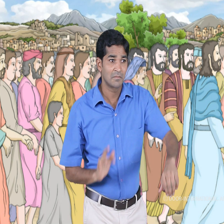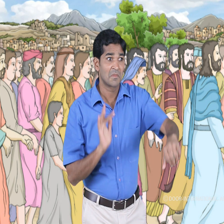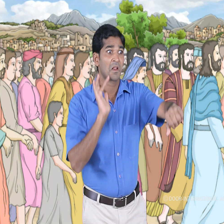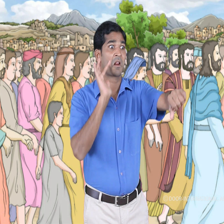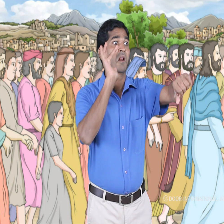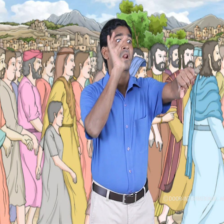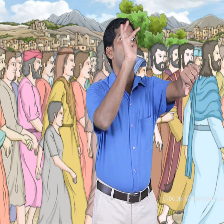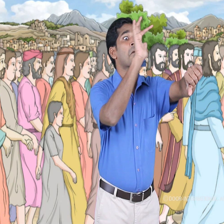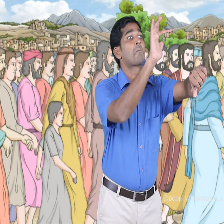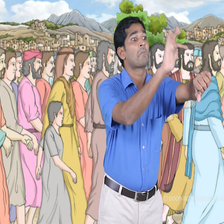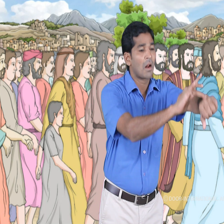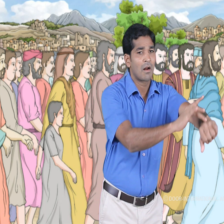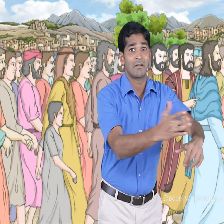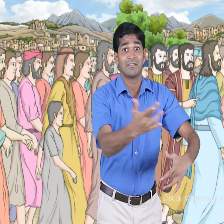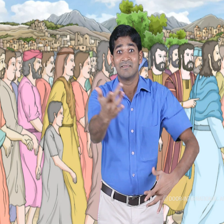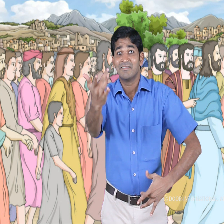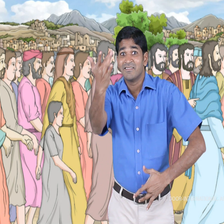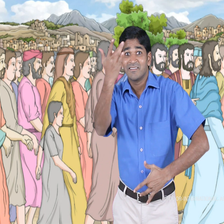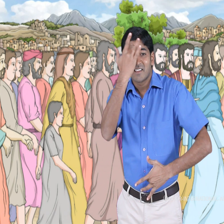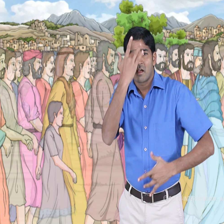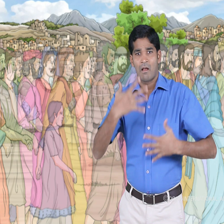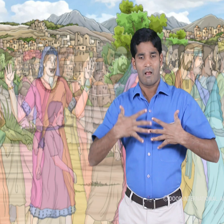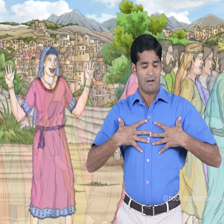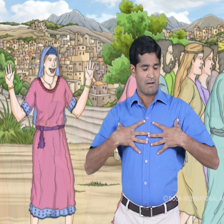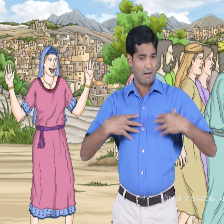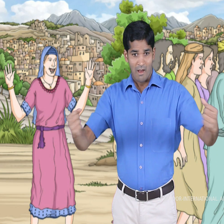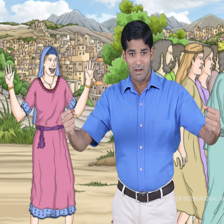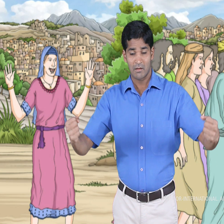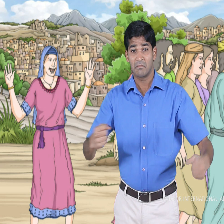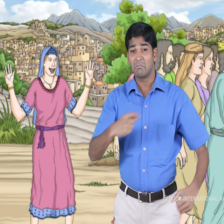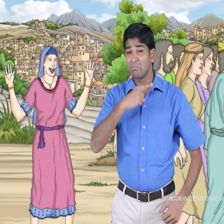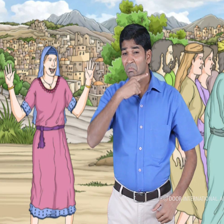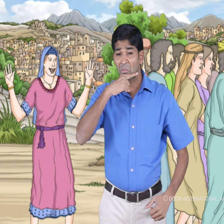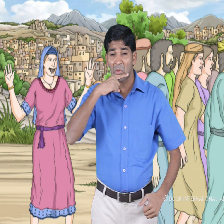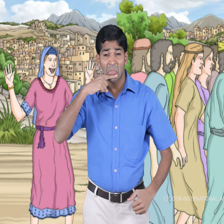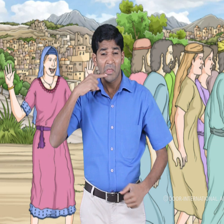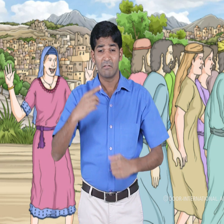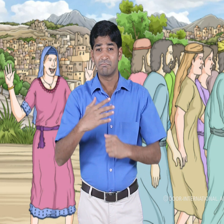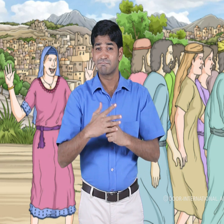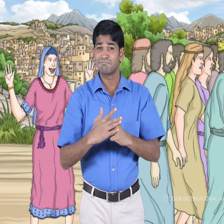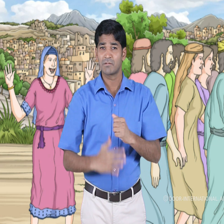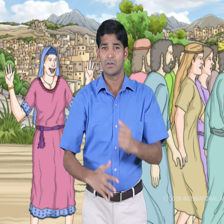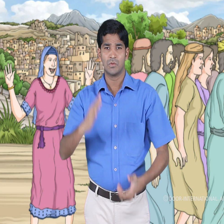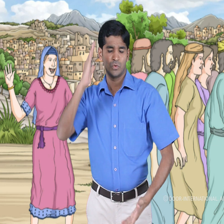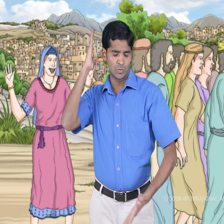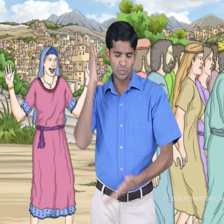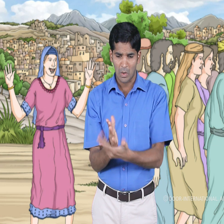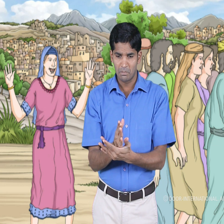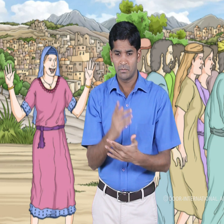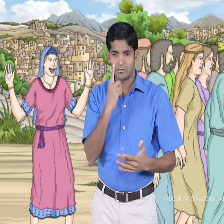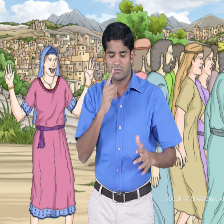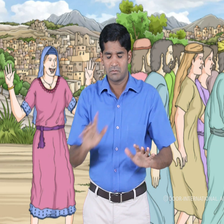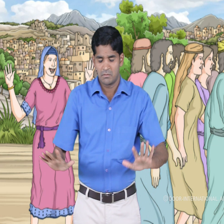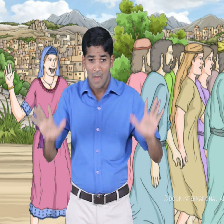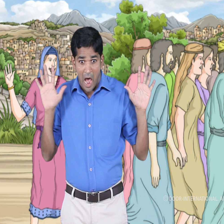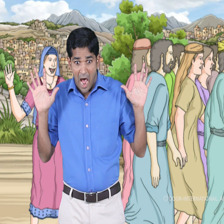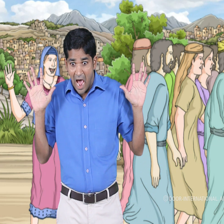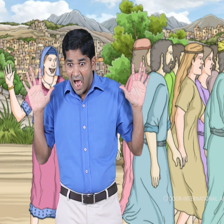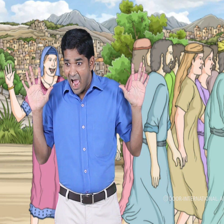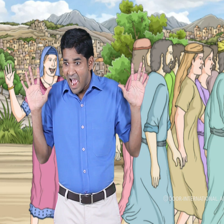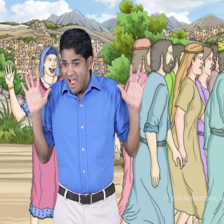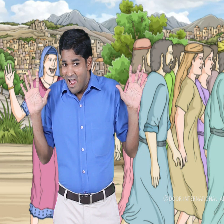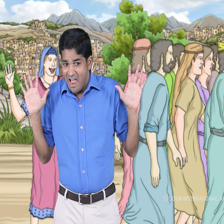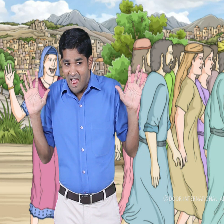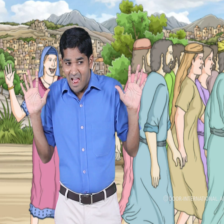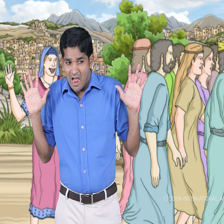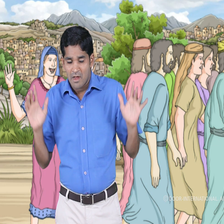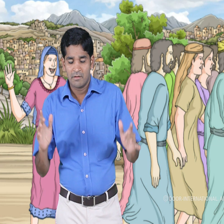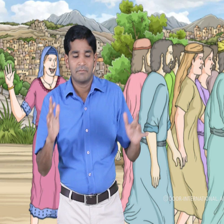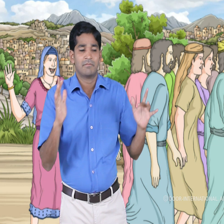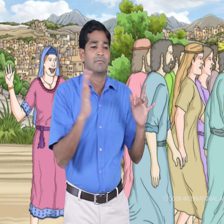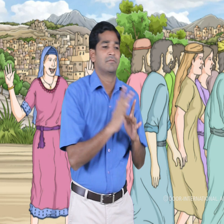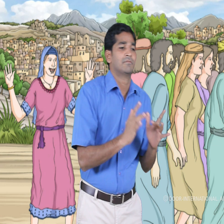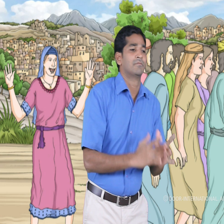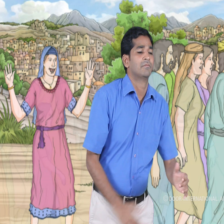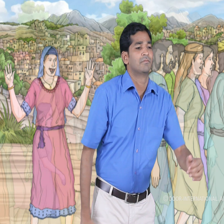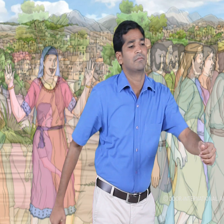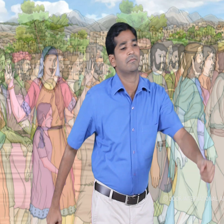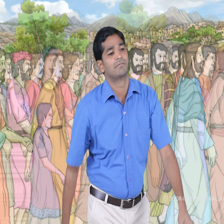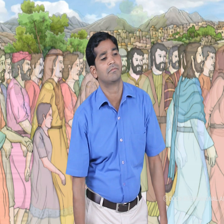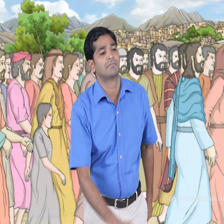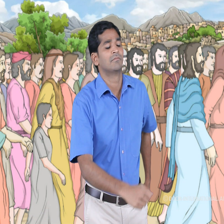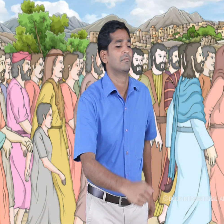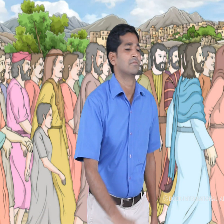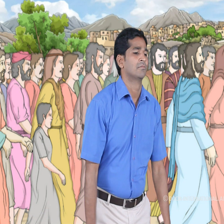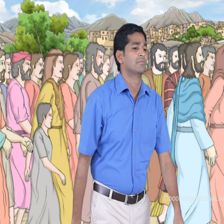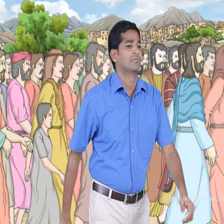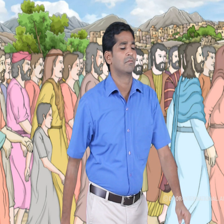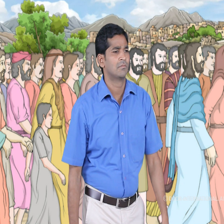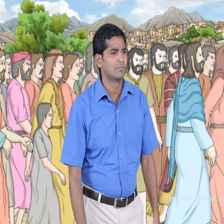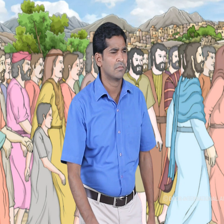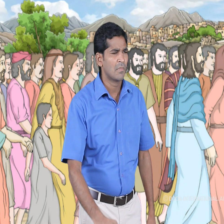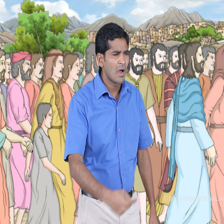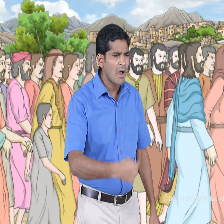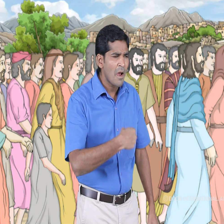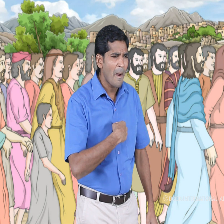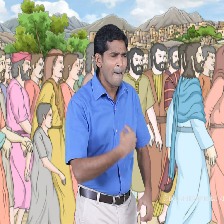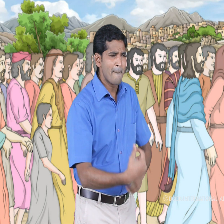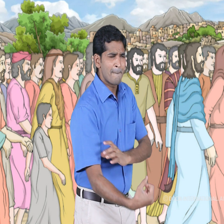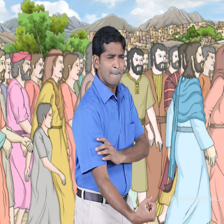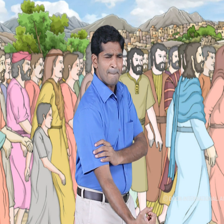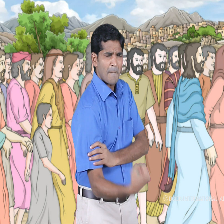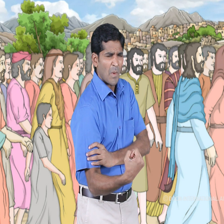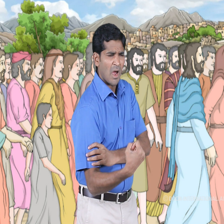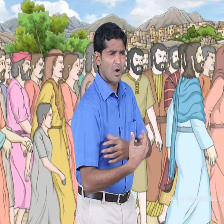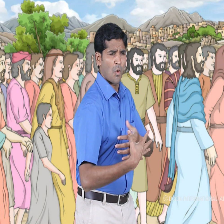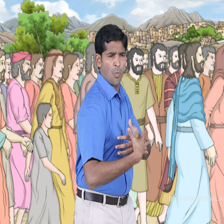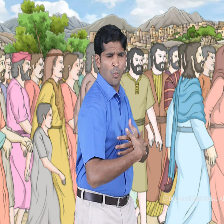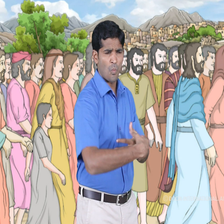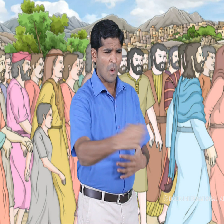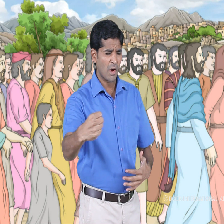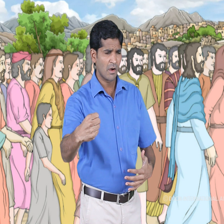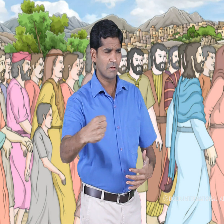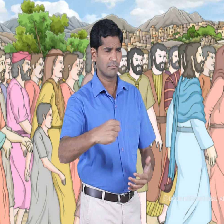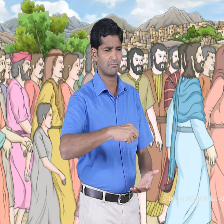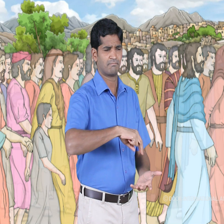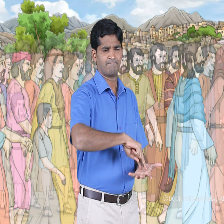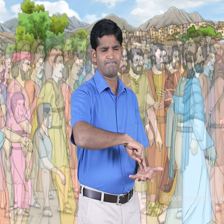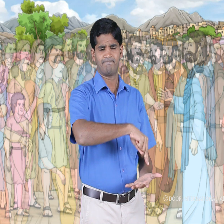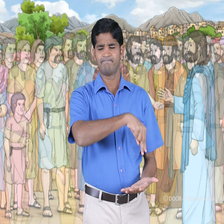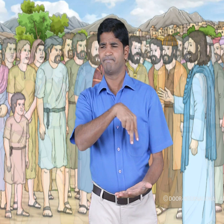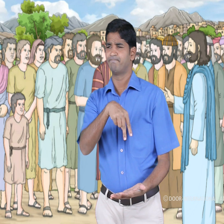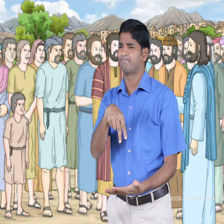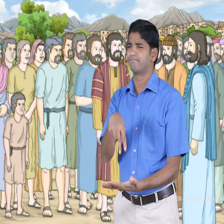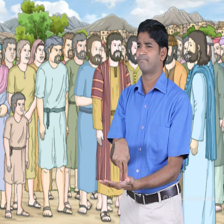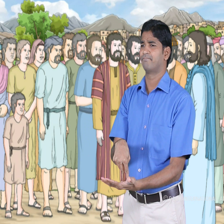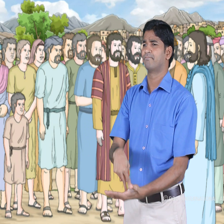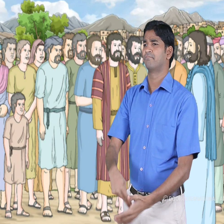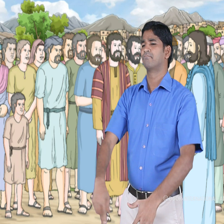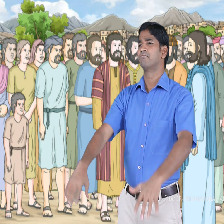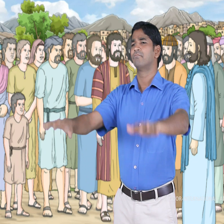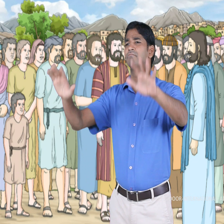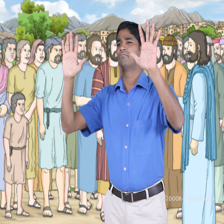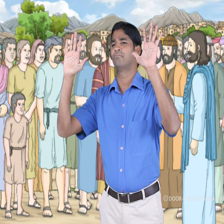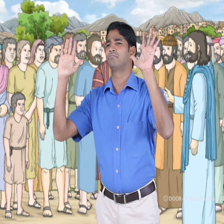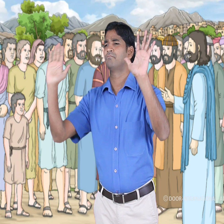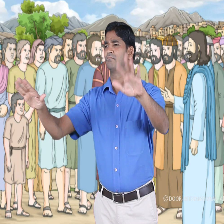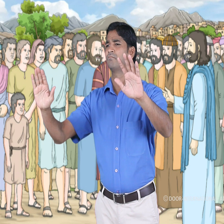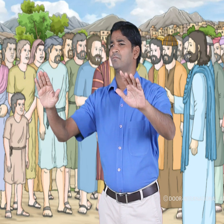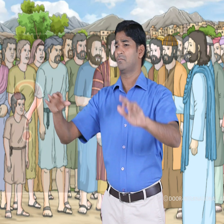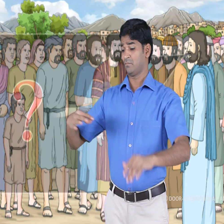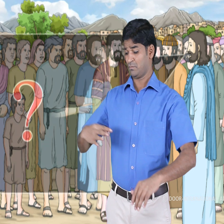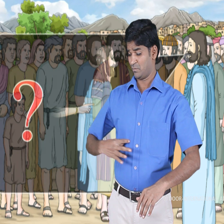Immediately her bleeding stopped, and she sensed in her body that she was healed of her affliction. At once Jesus was aware that power had gone out from Him.